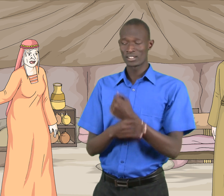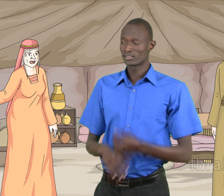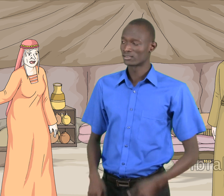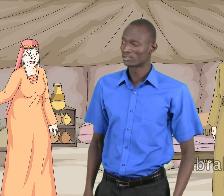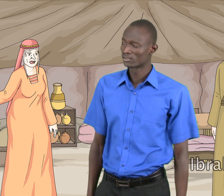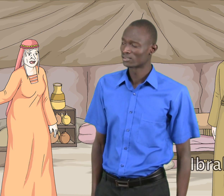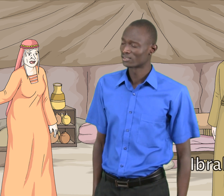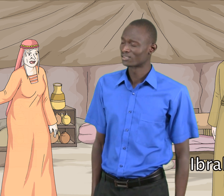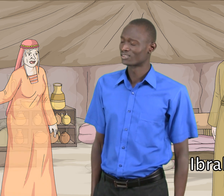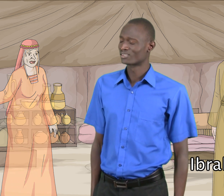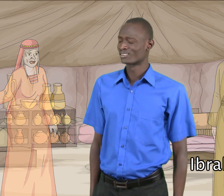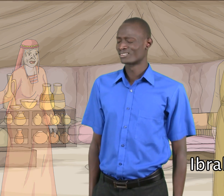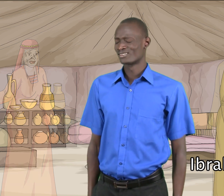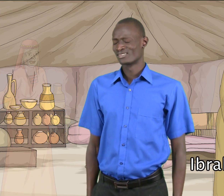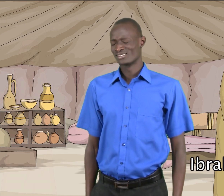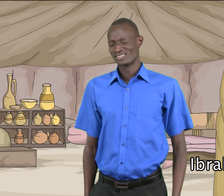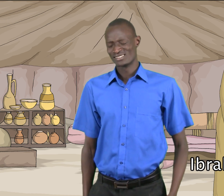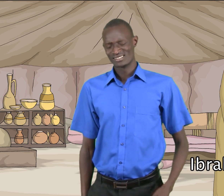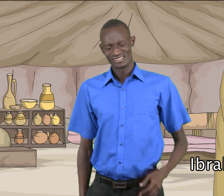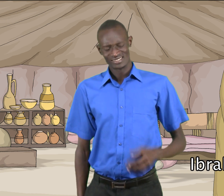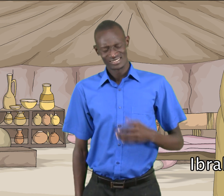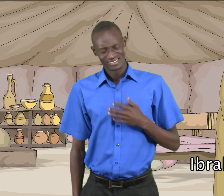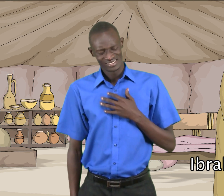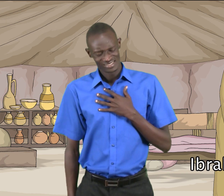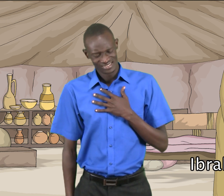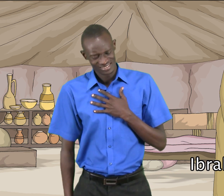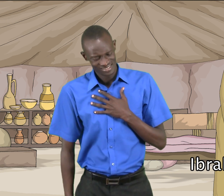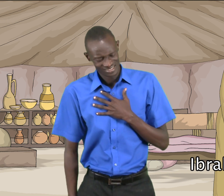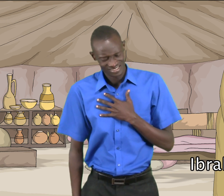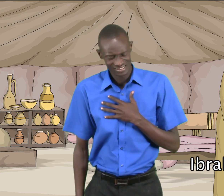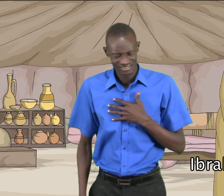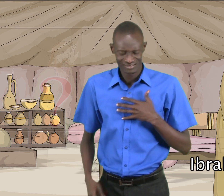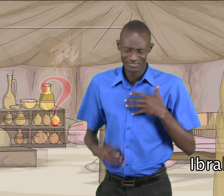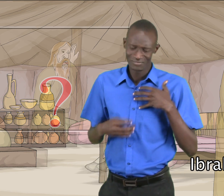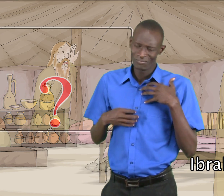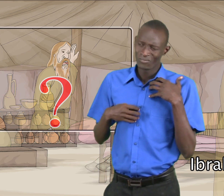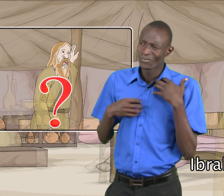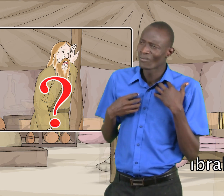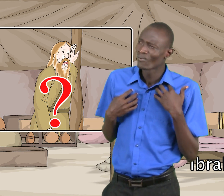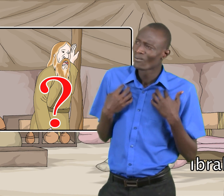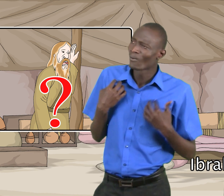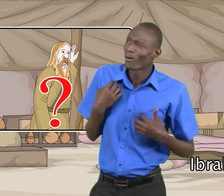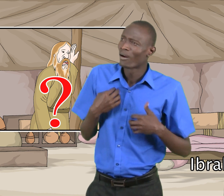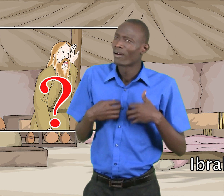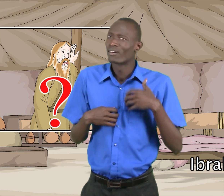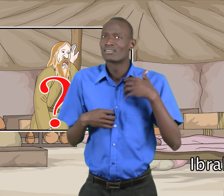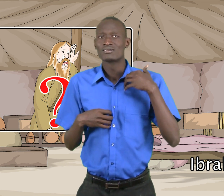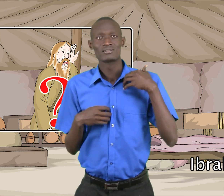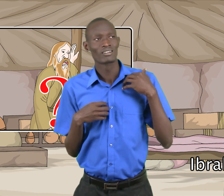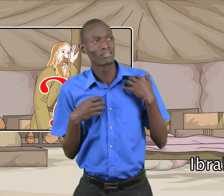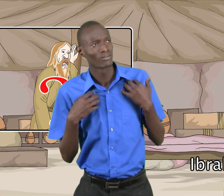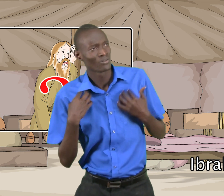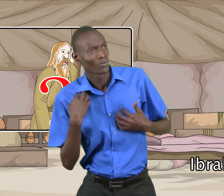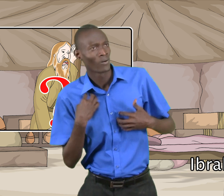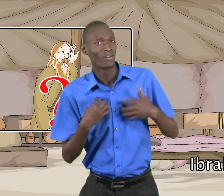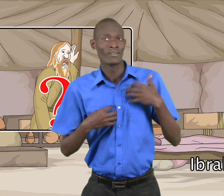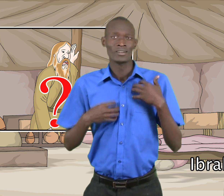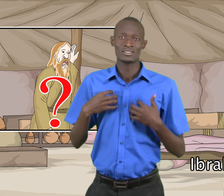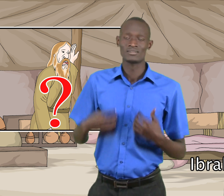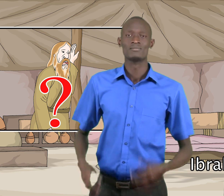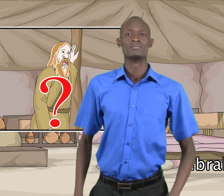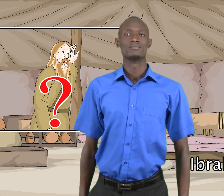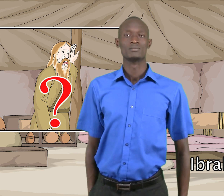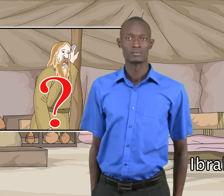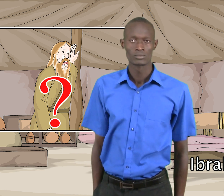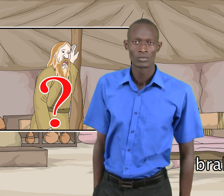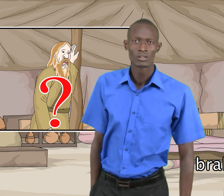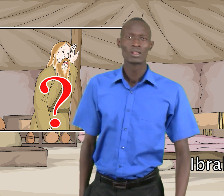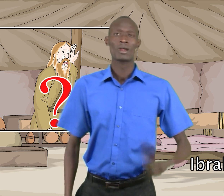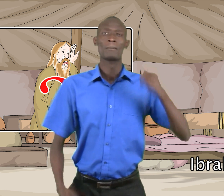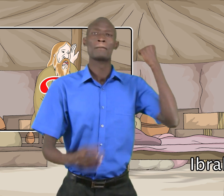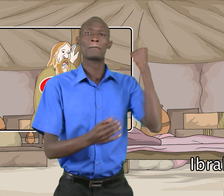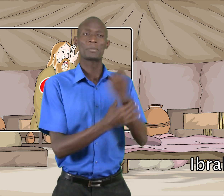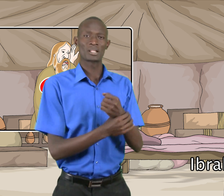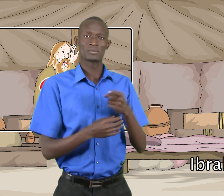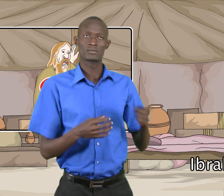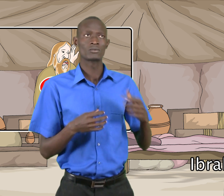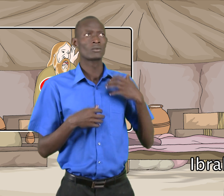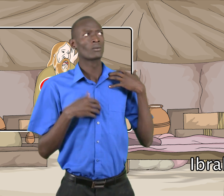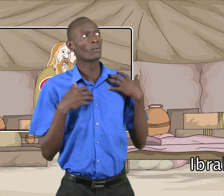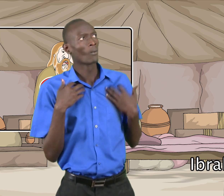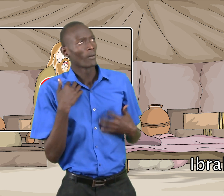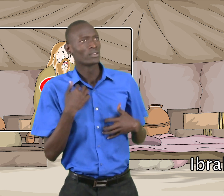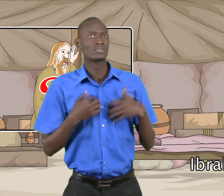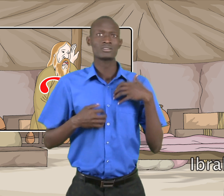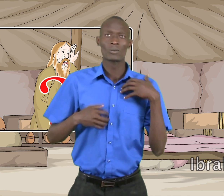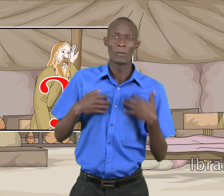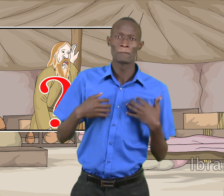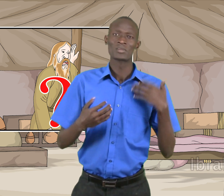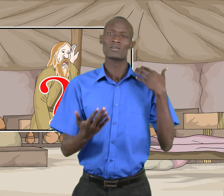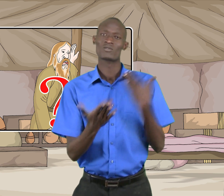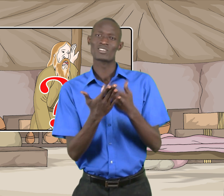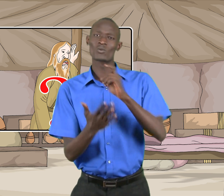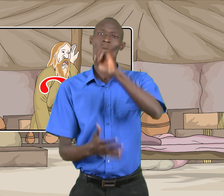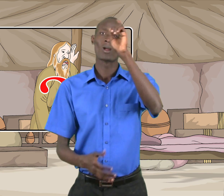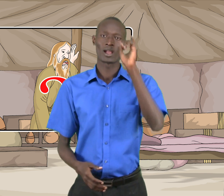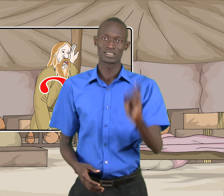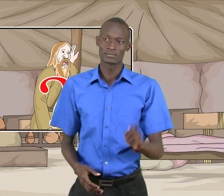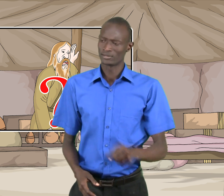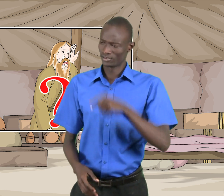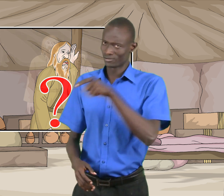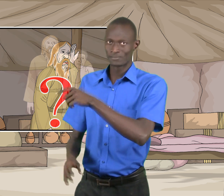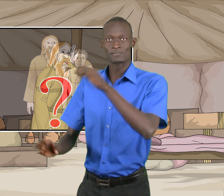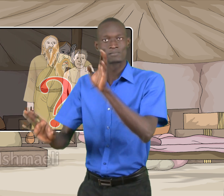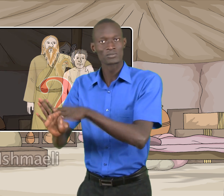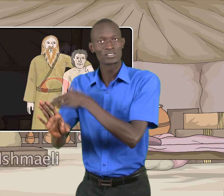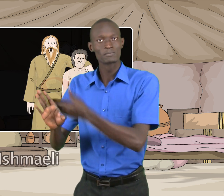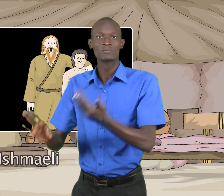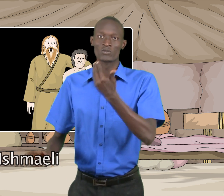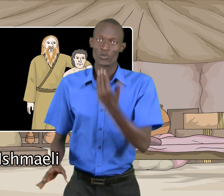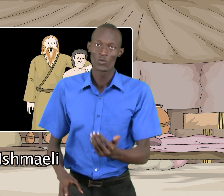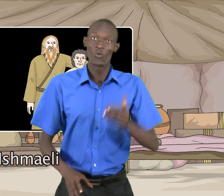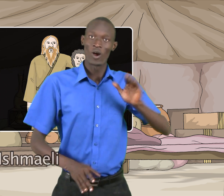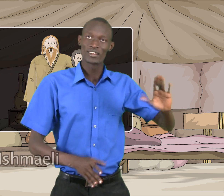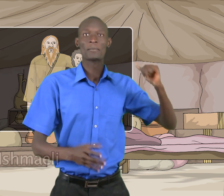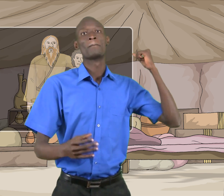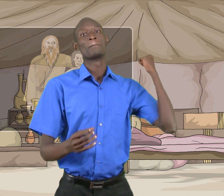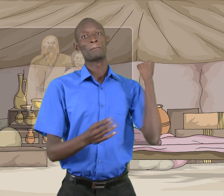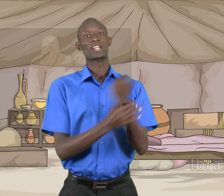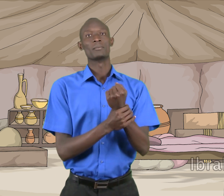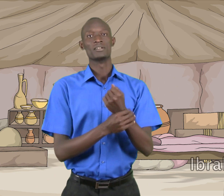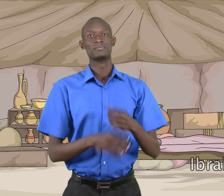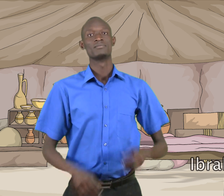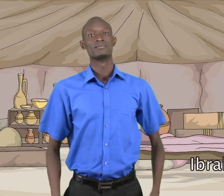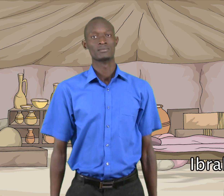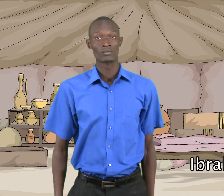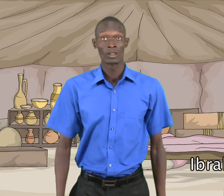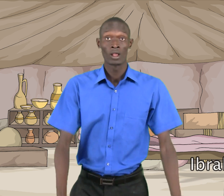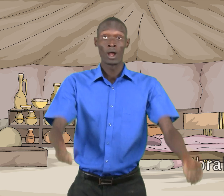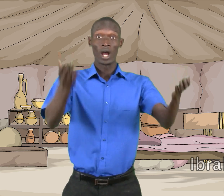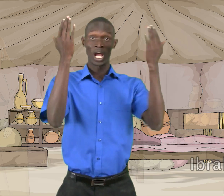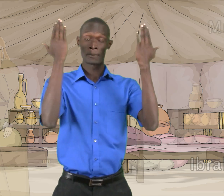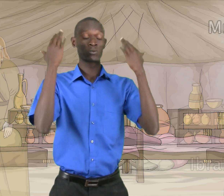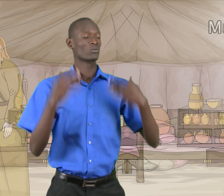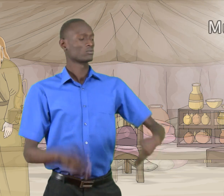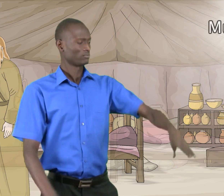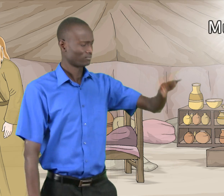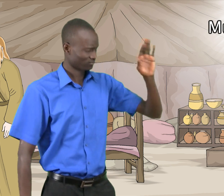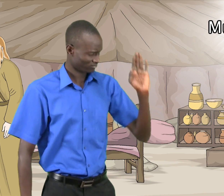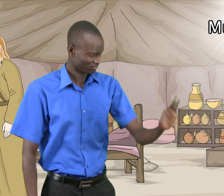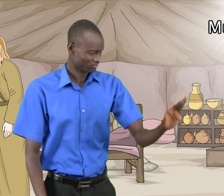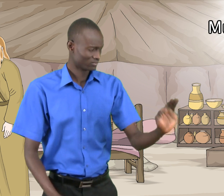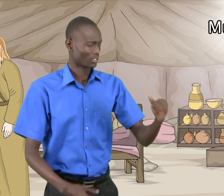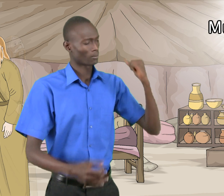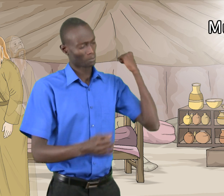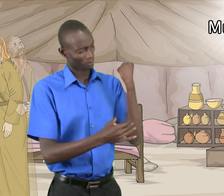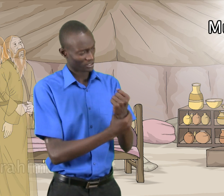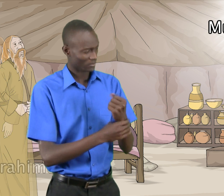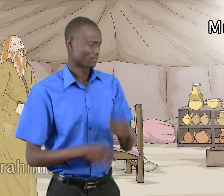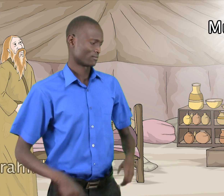Now this matter distressed Abraham greatly because it concerned his son Ishmael.